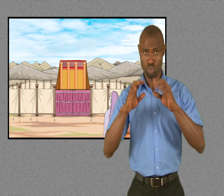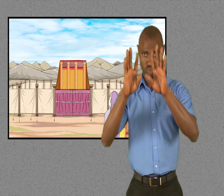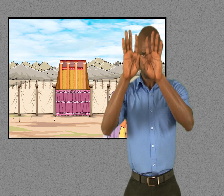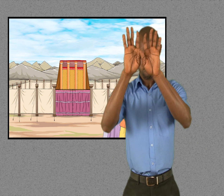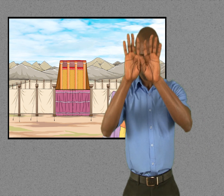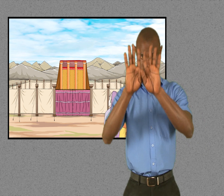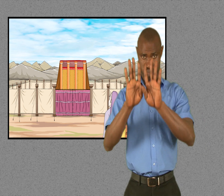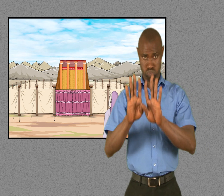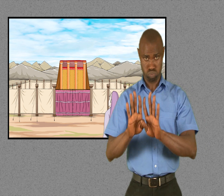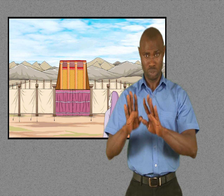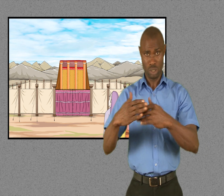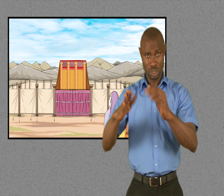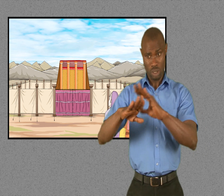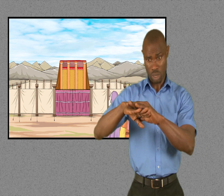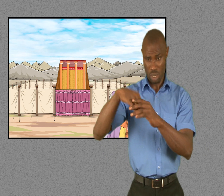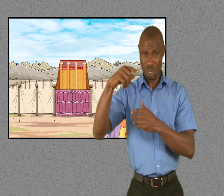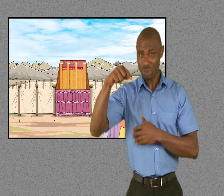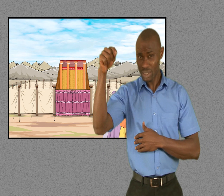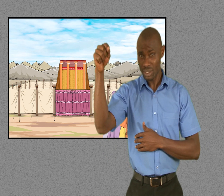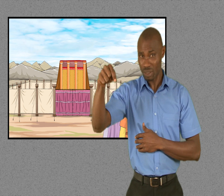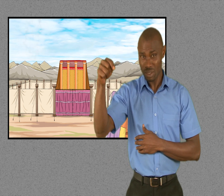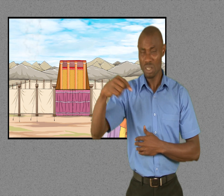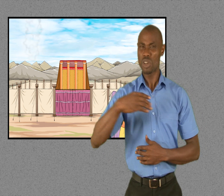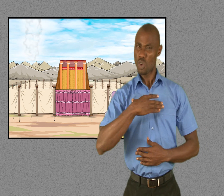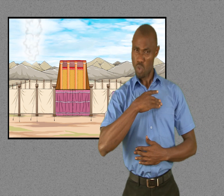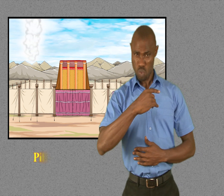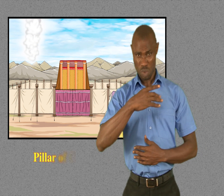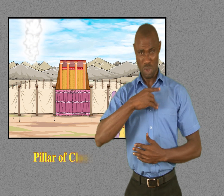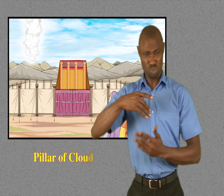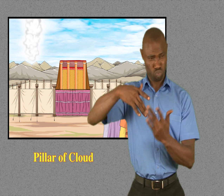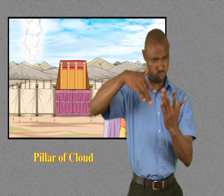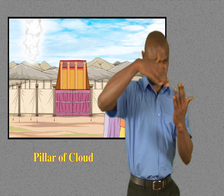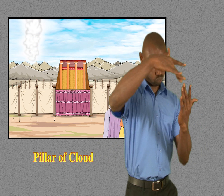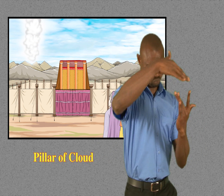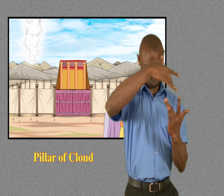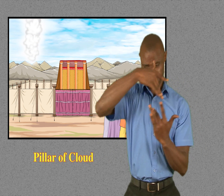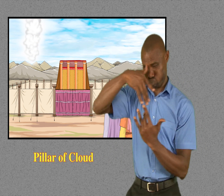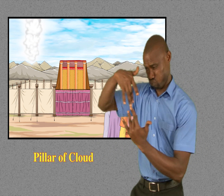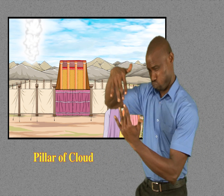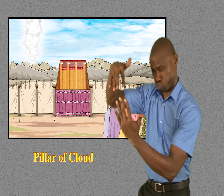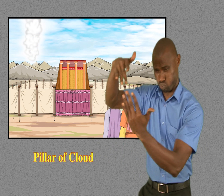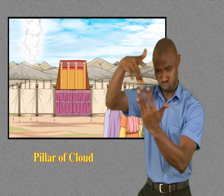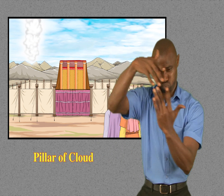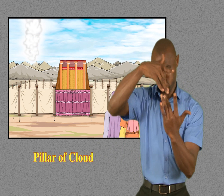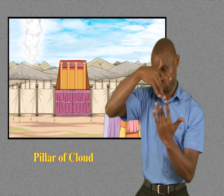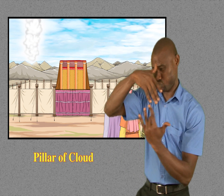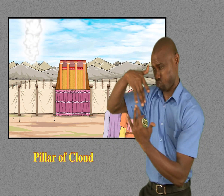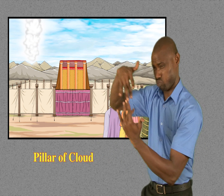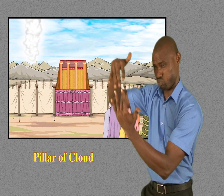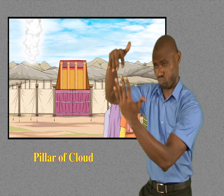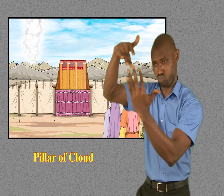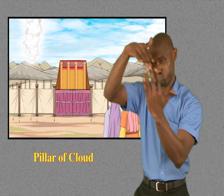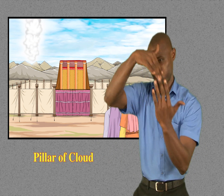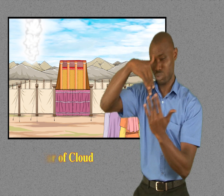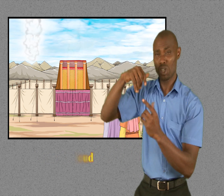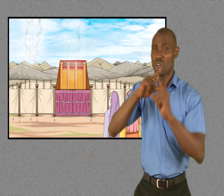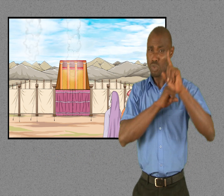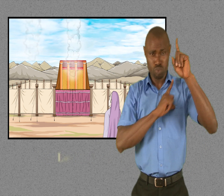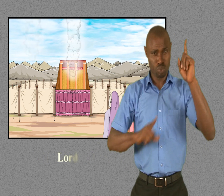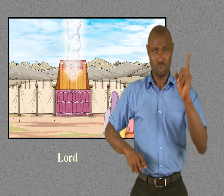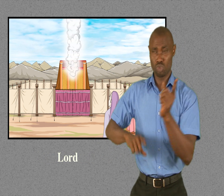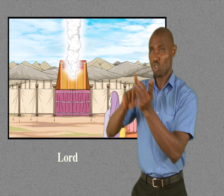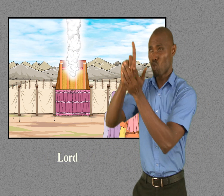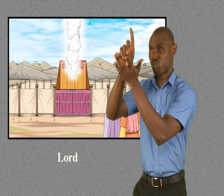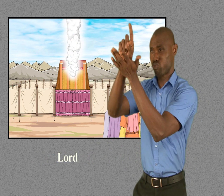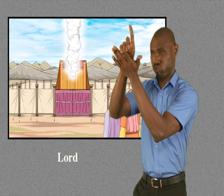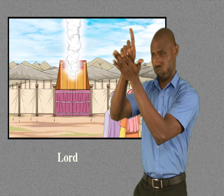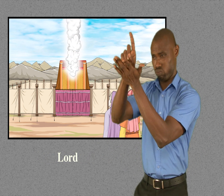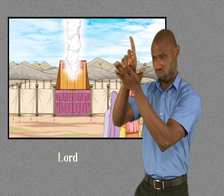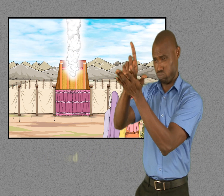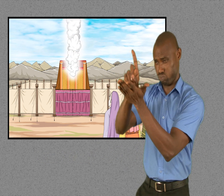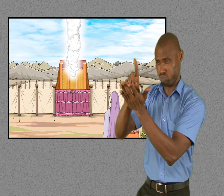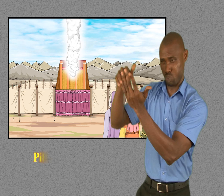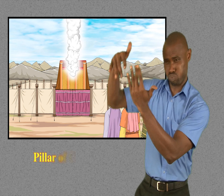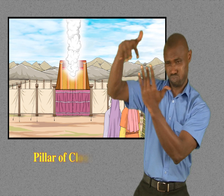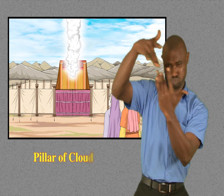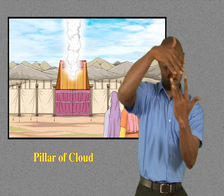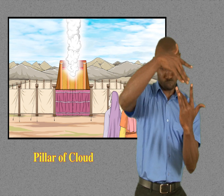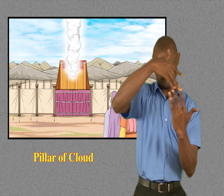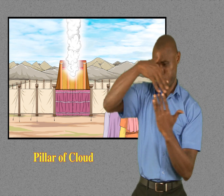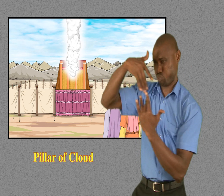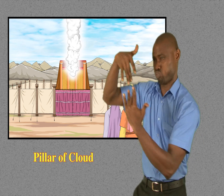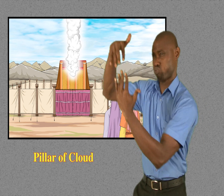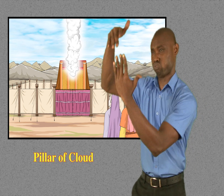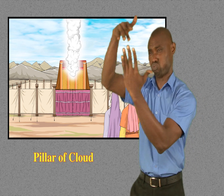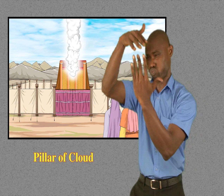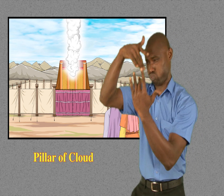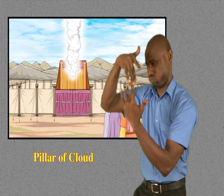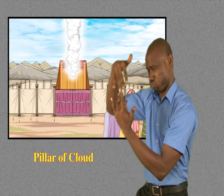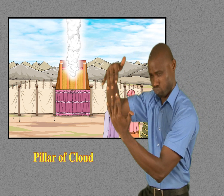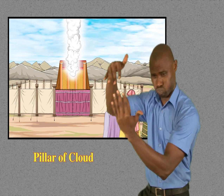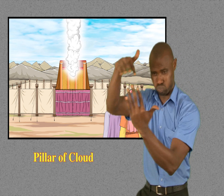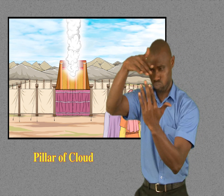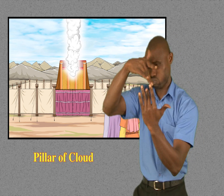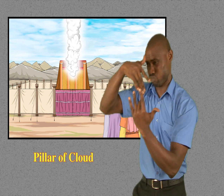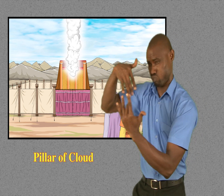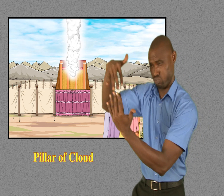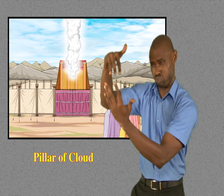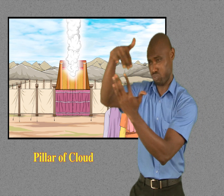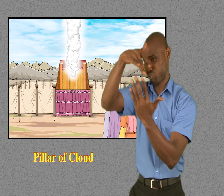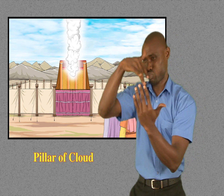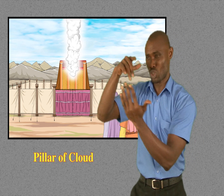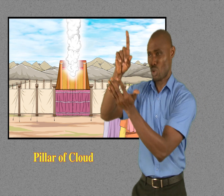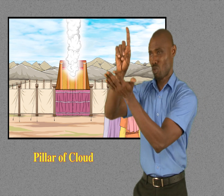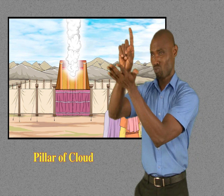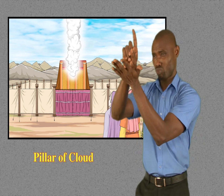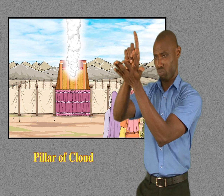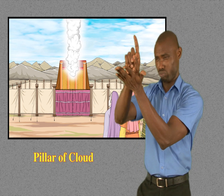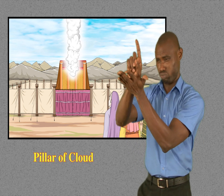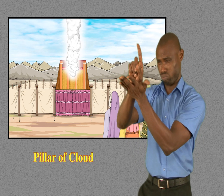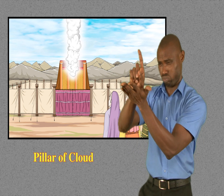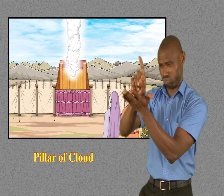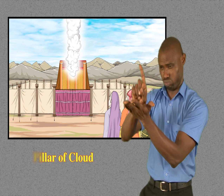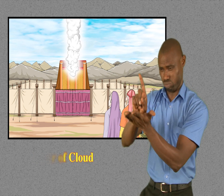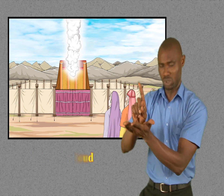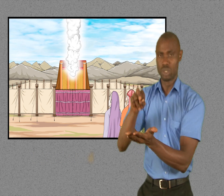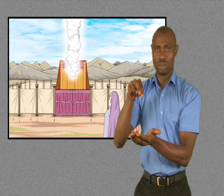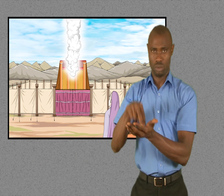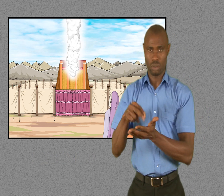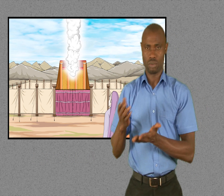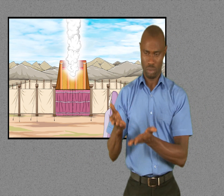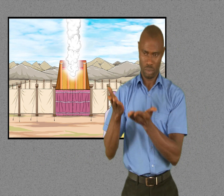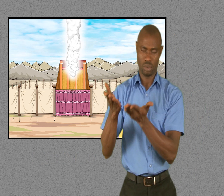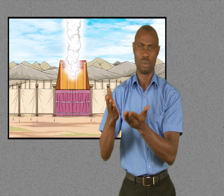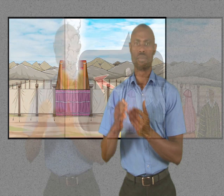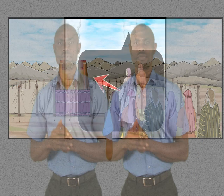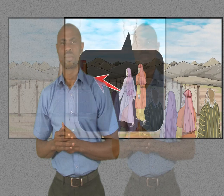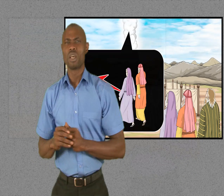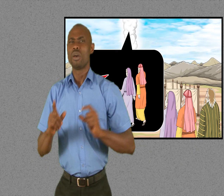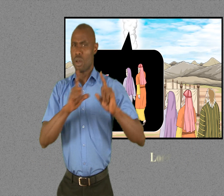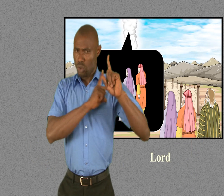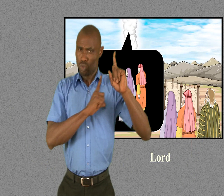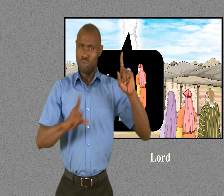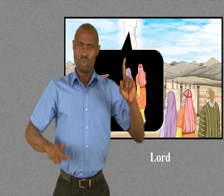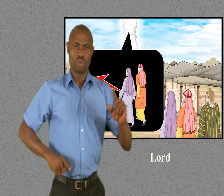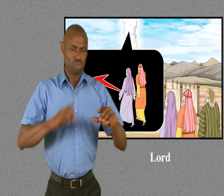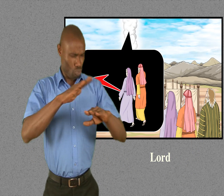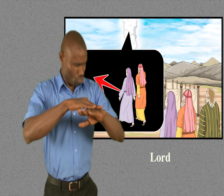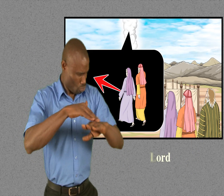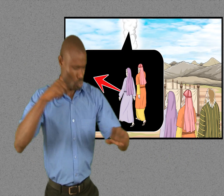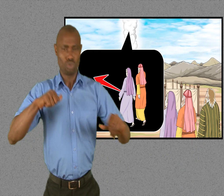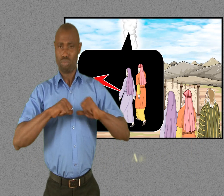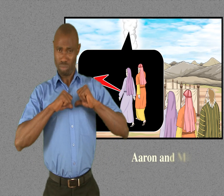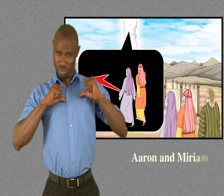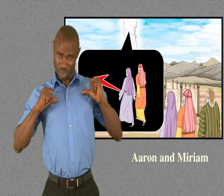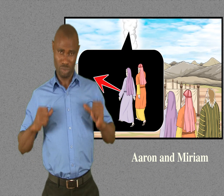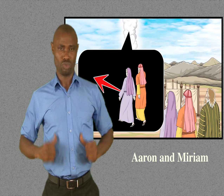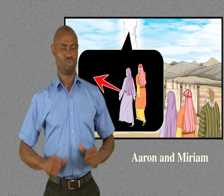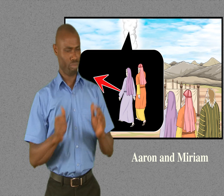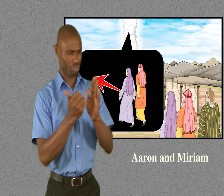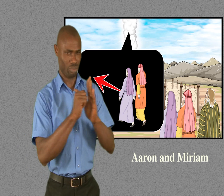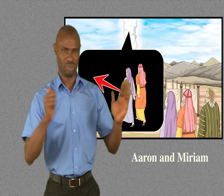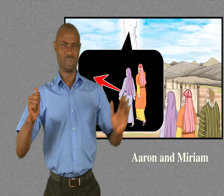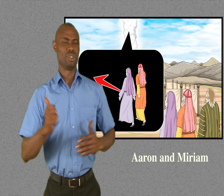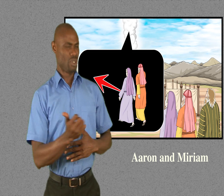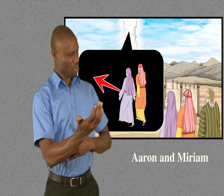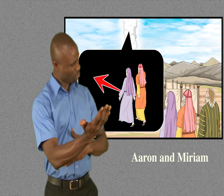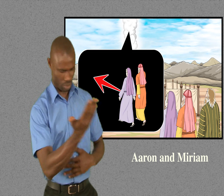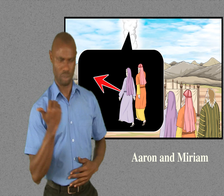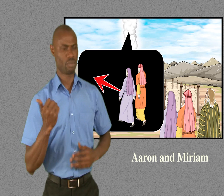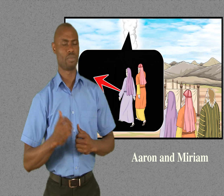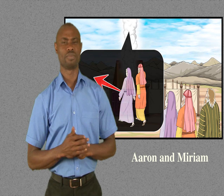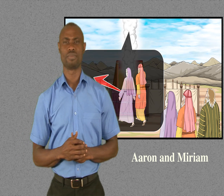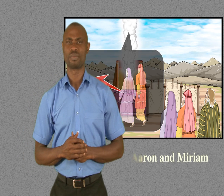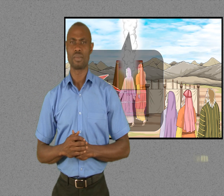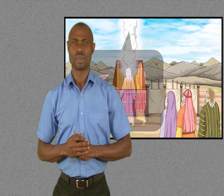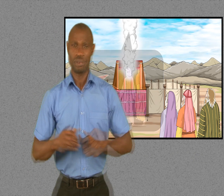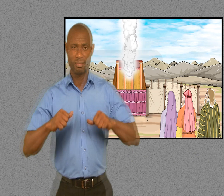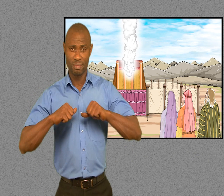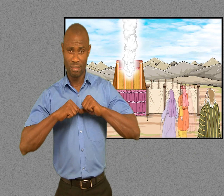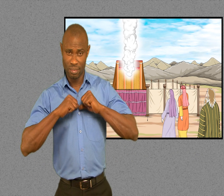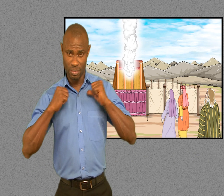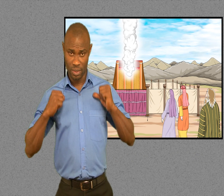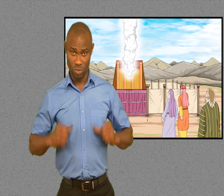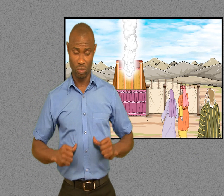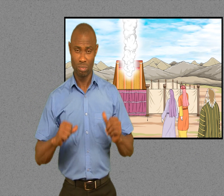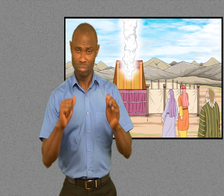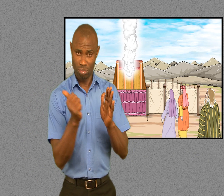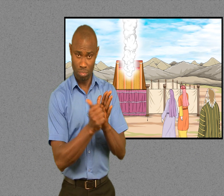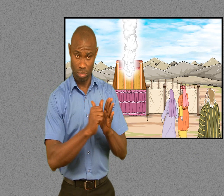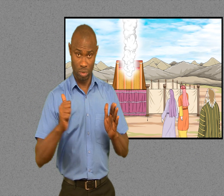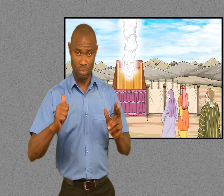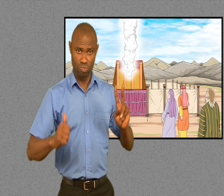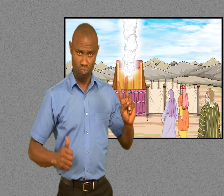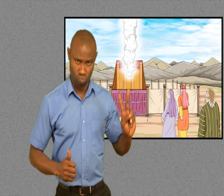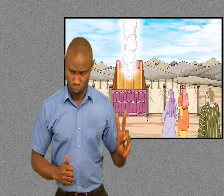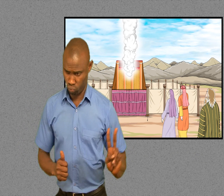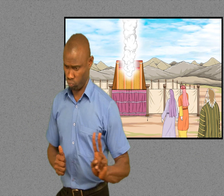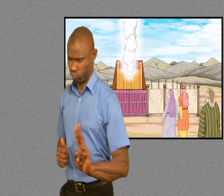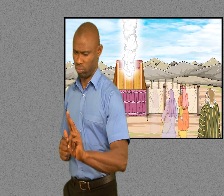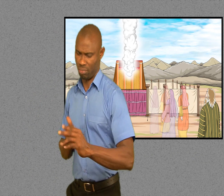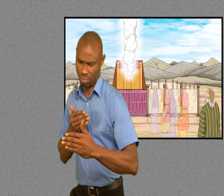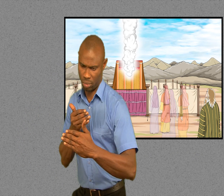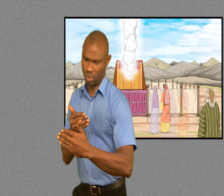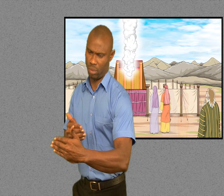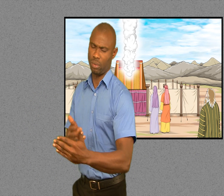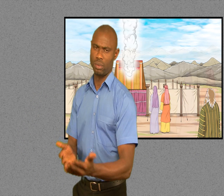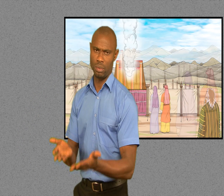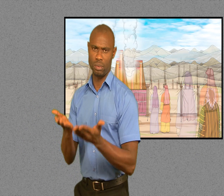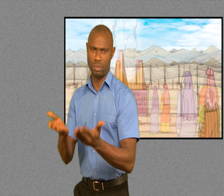So the three went out, and the LORD came down in a pillar of cloud, stood at the entrance to the Tent, and summoned Aaron and Miriam.